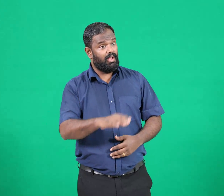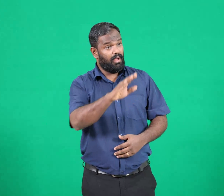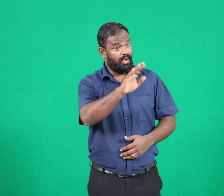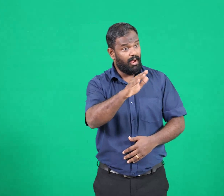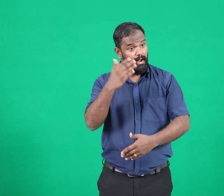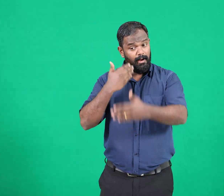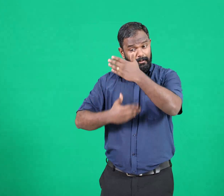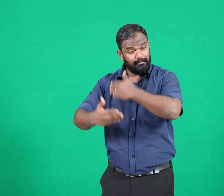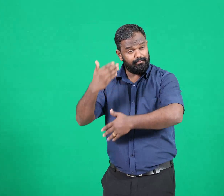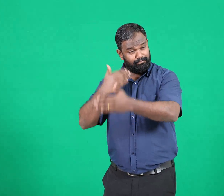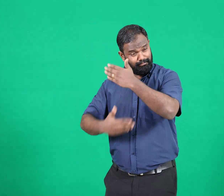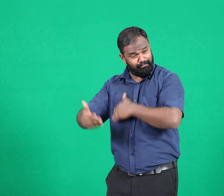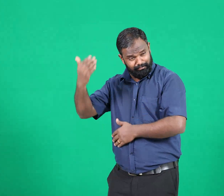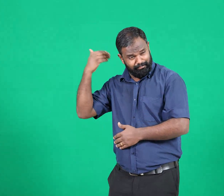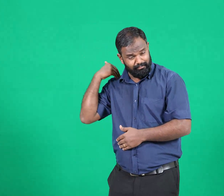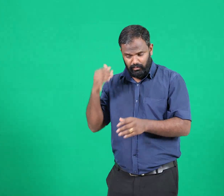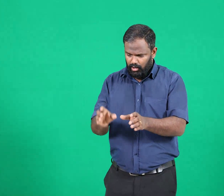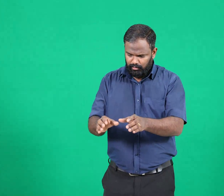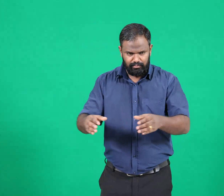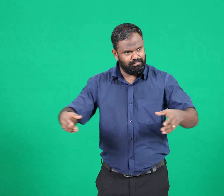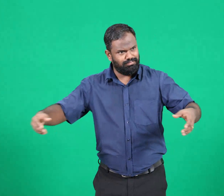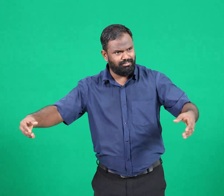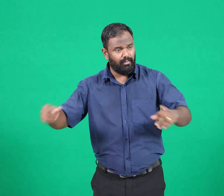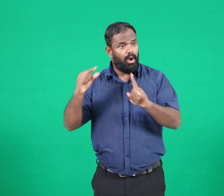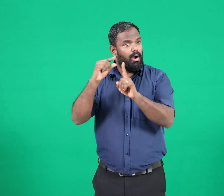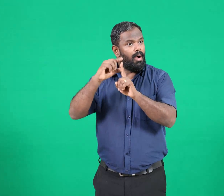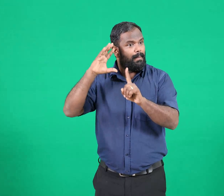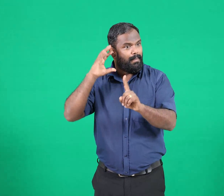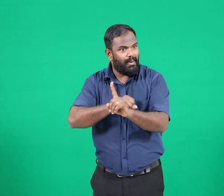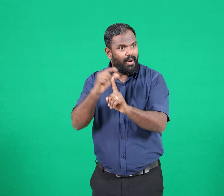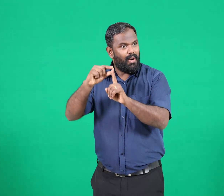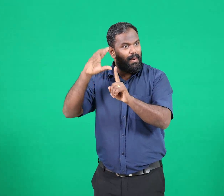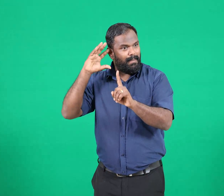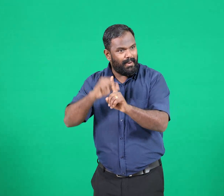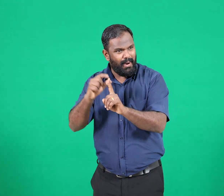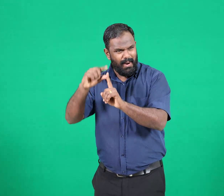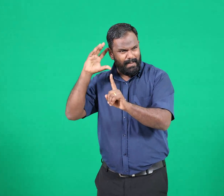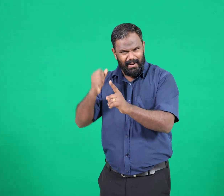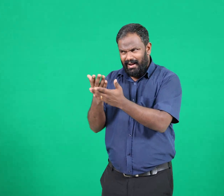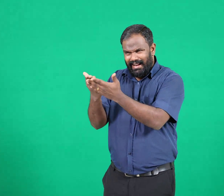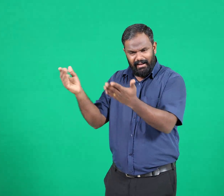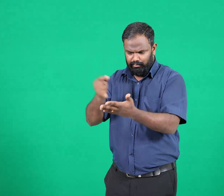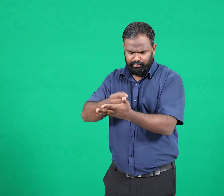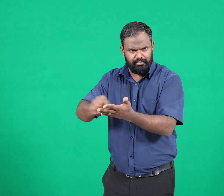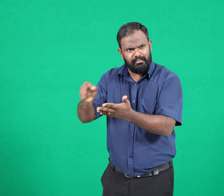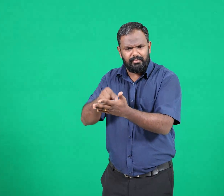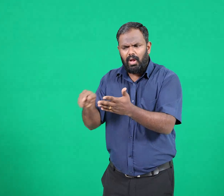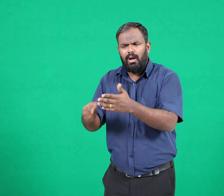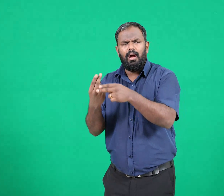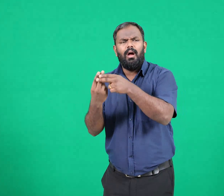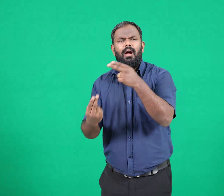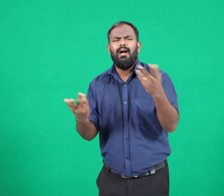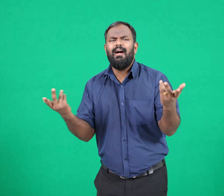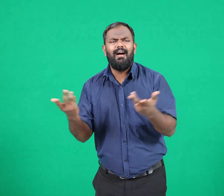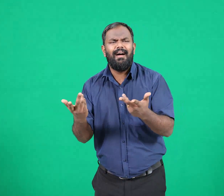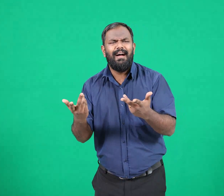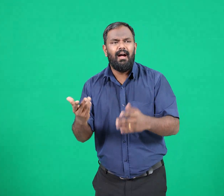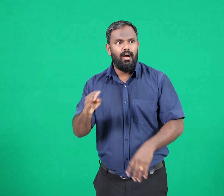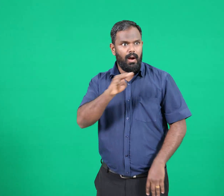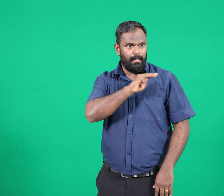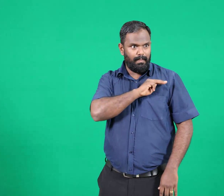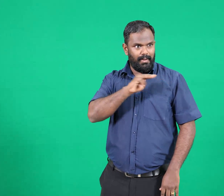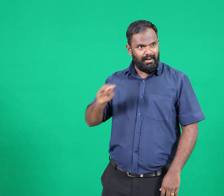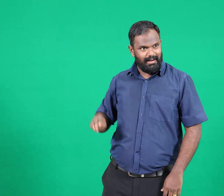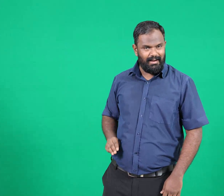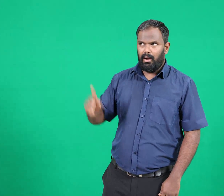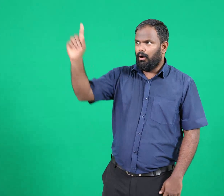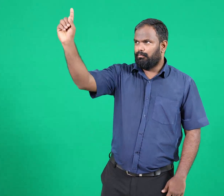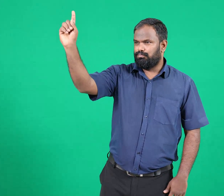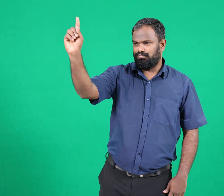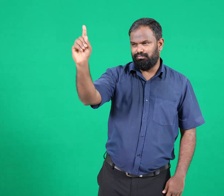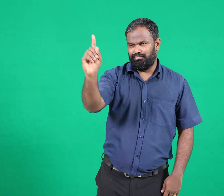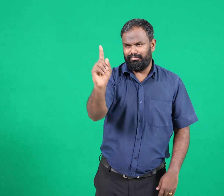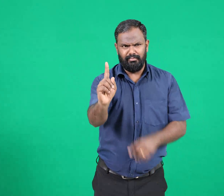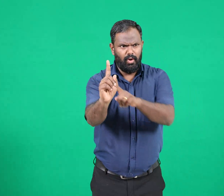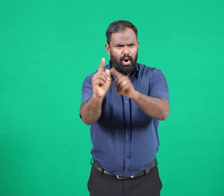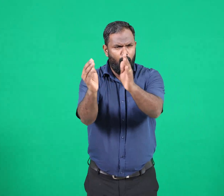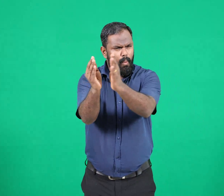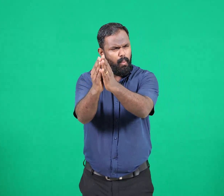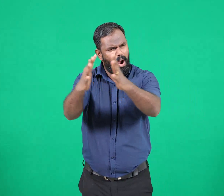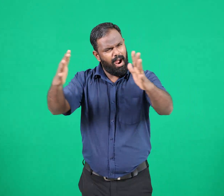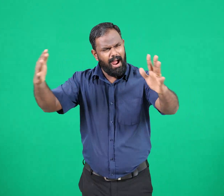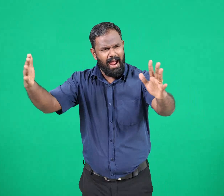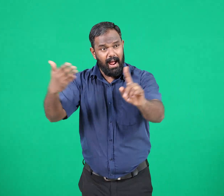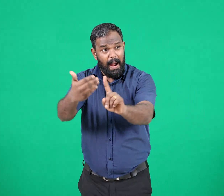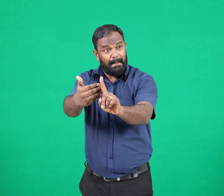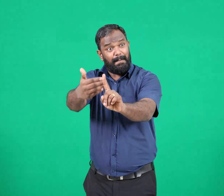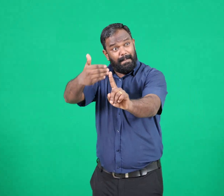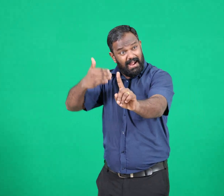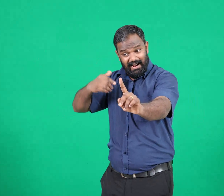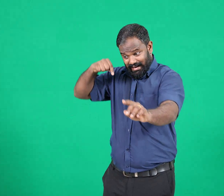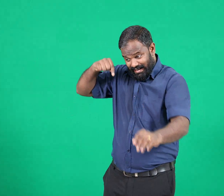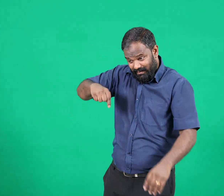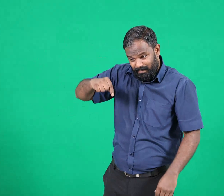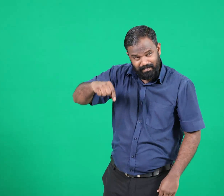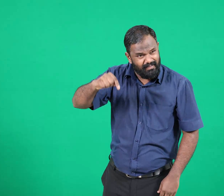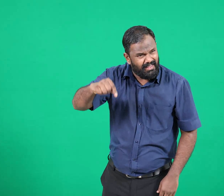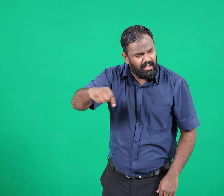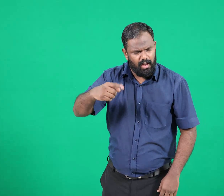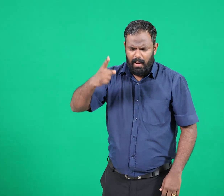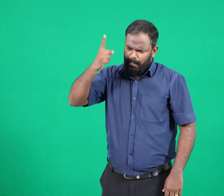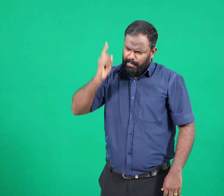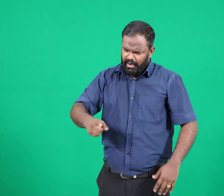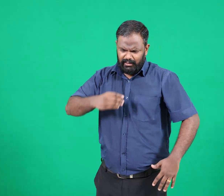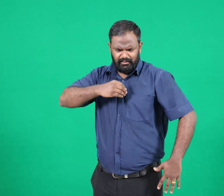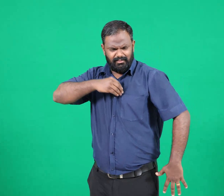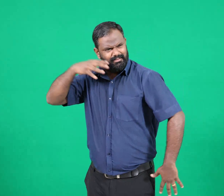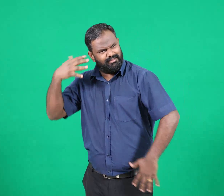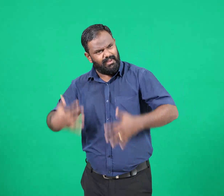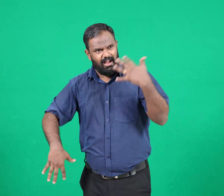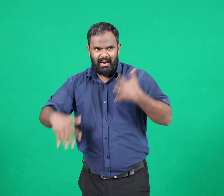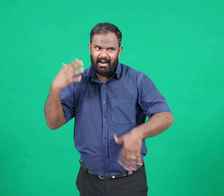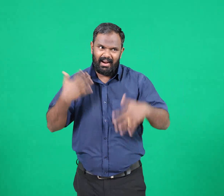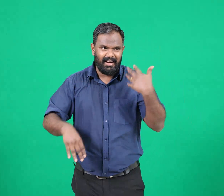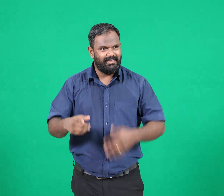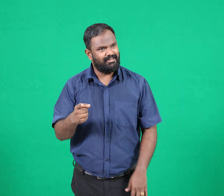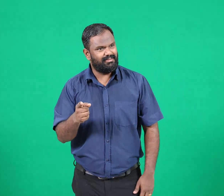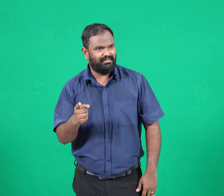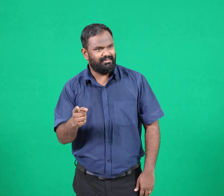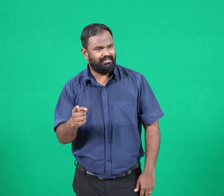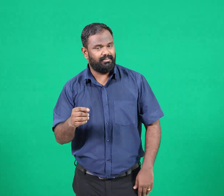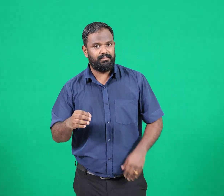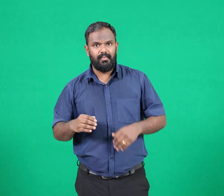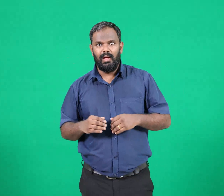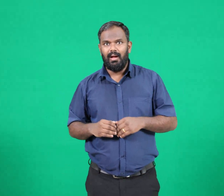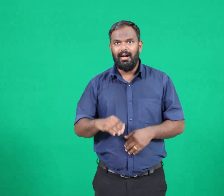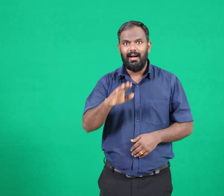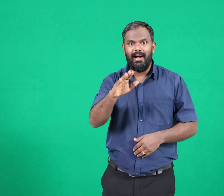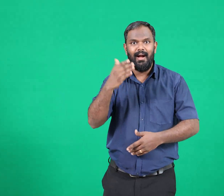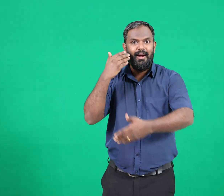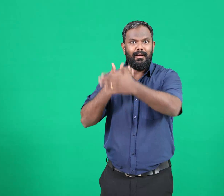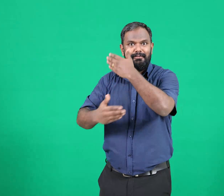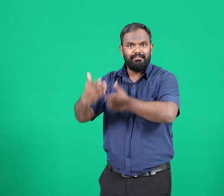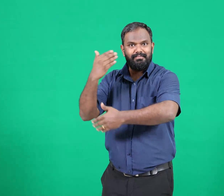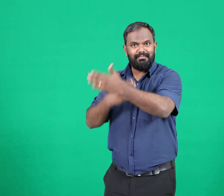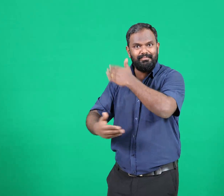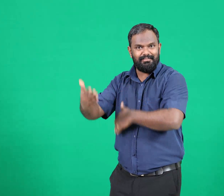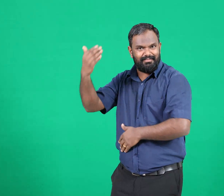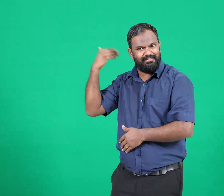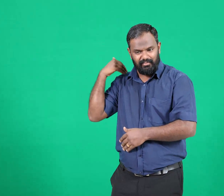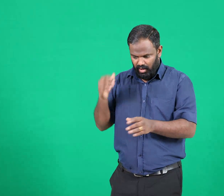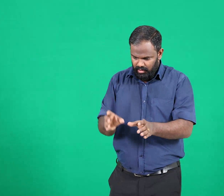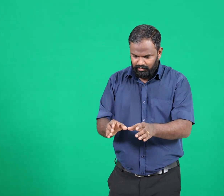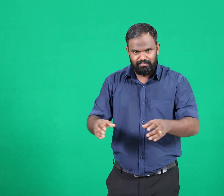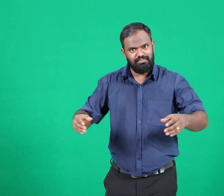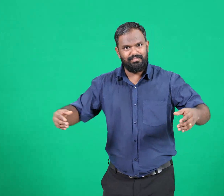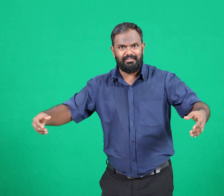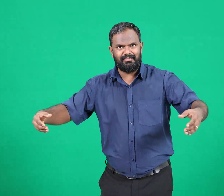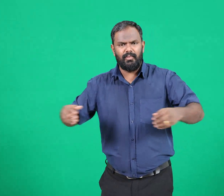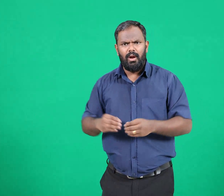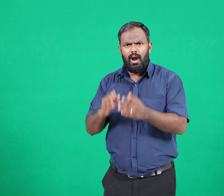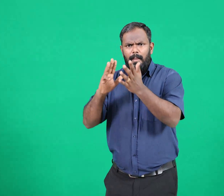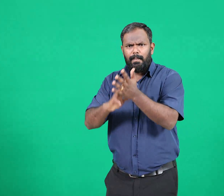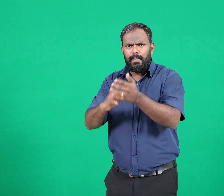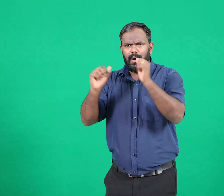Was it not necessary for the Christ to suffer these things and then to enter His glory?"